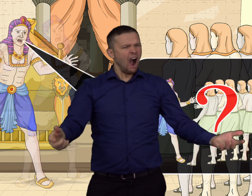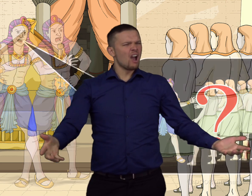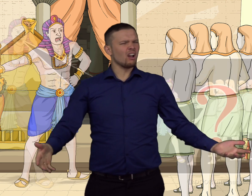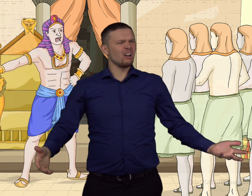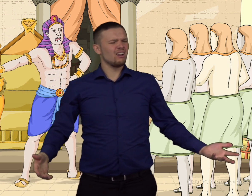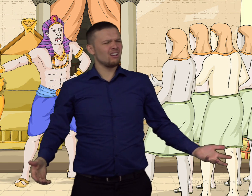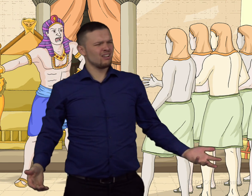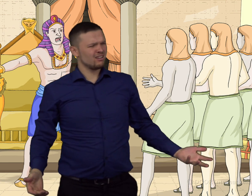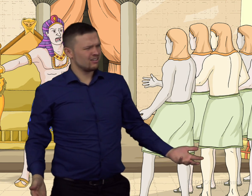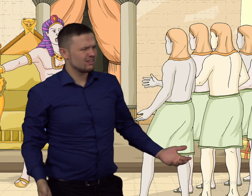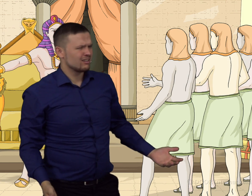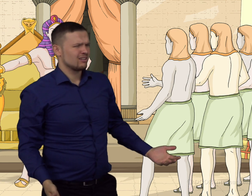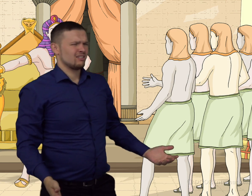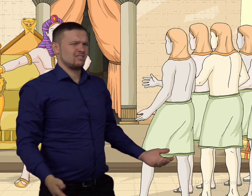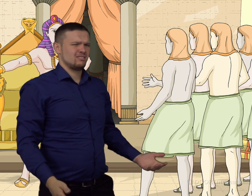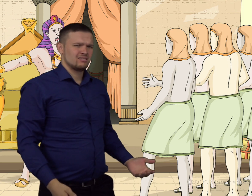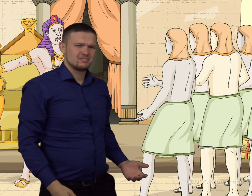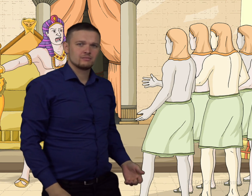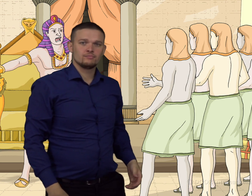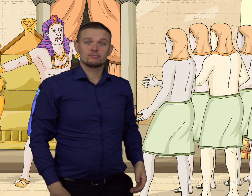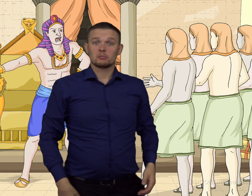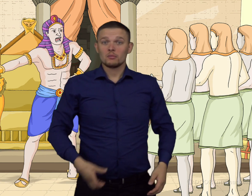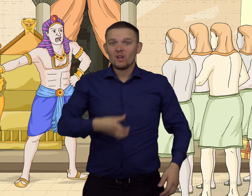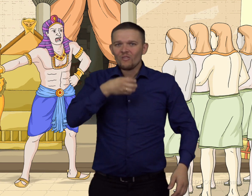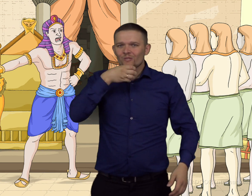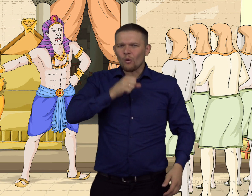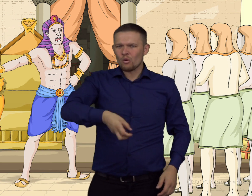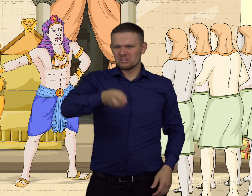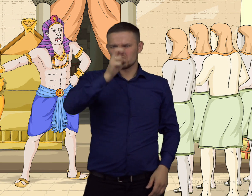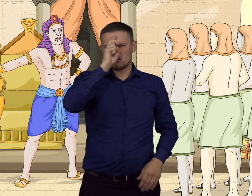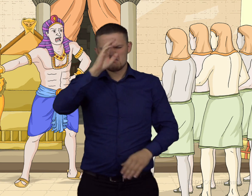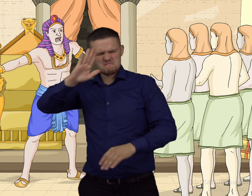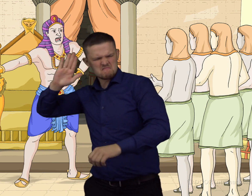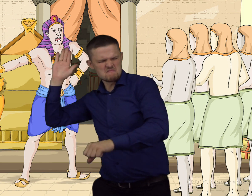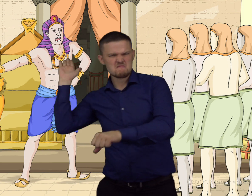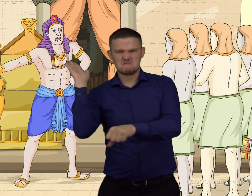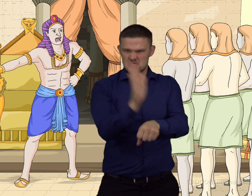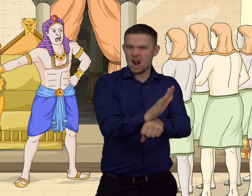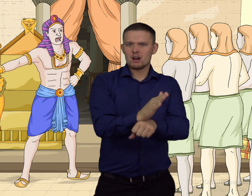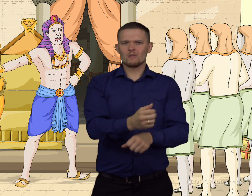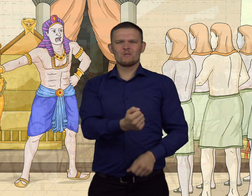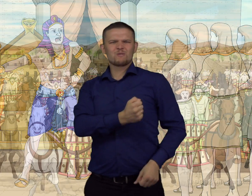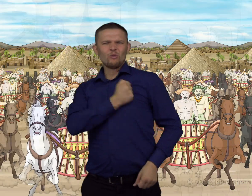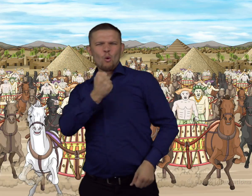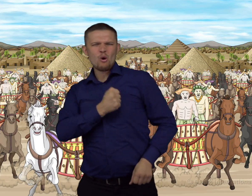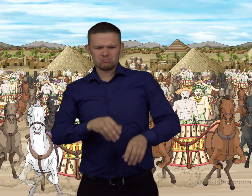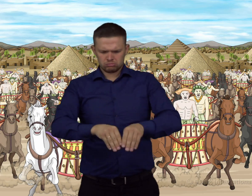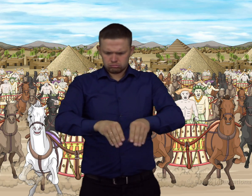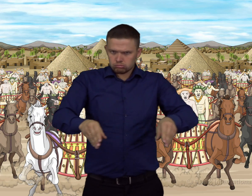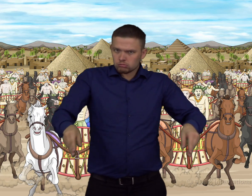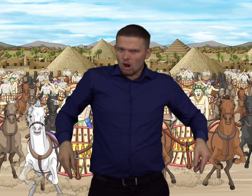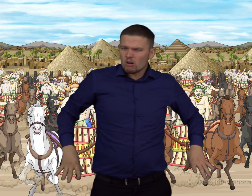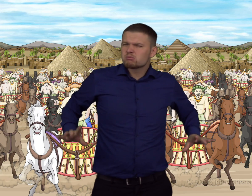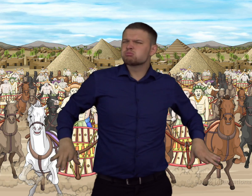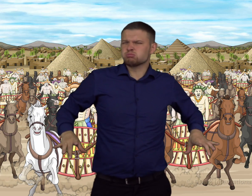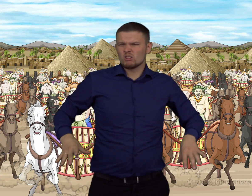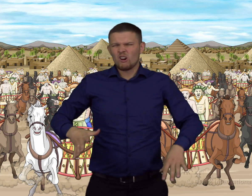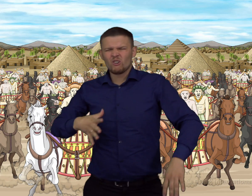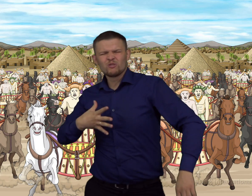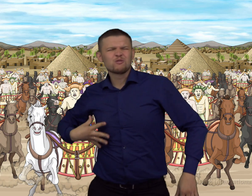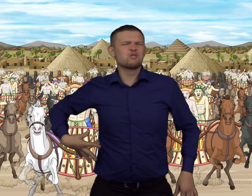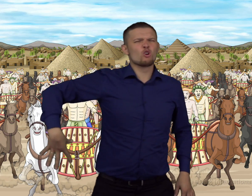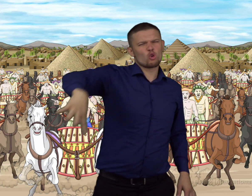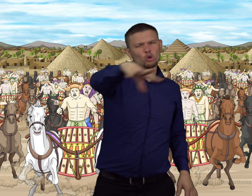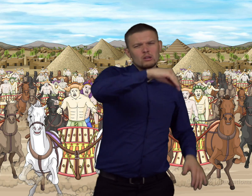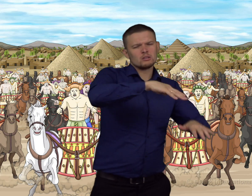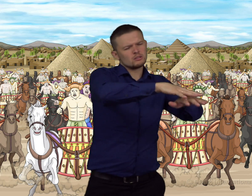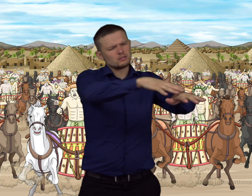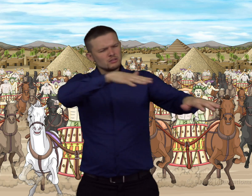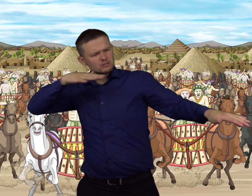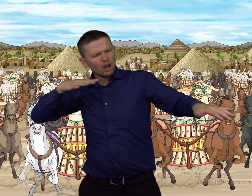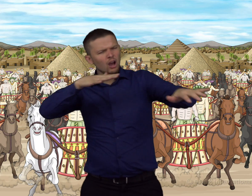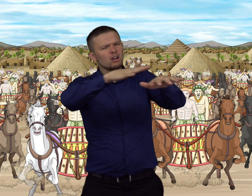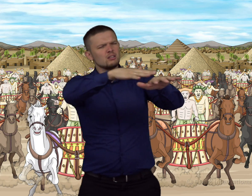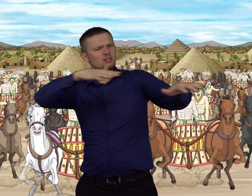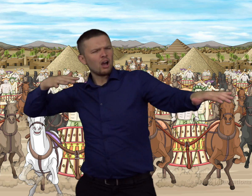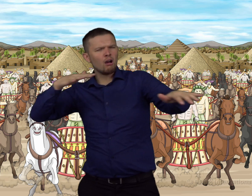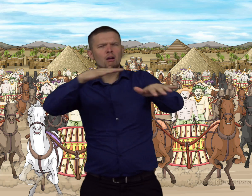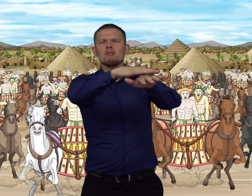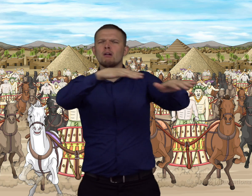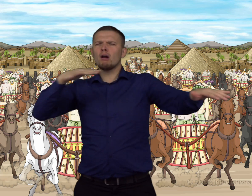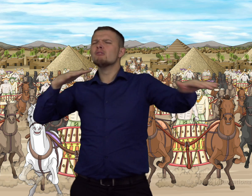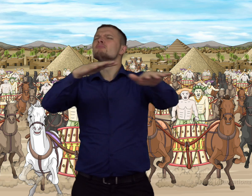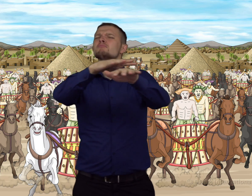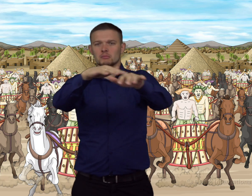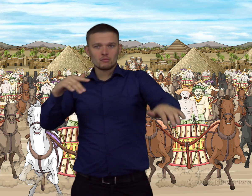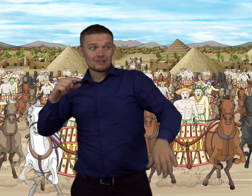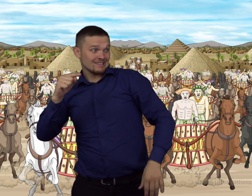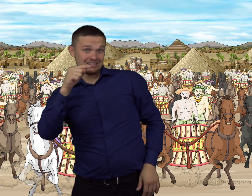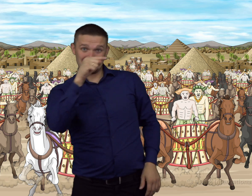So Pharaoh prepared his chariot and took his army with him.